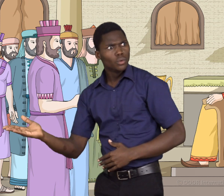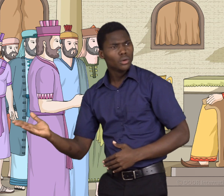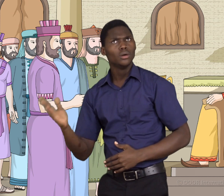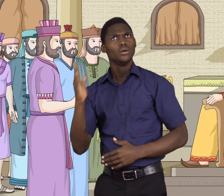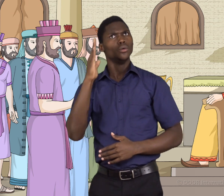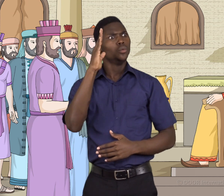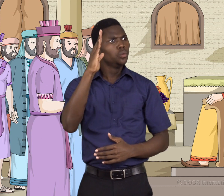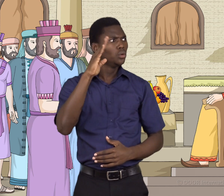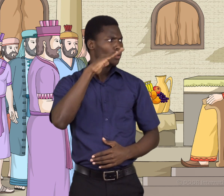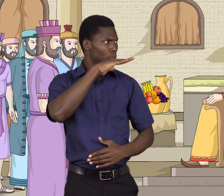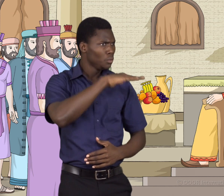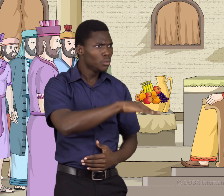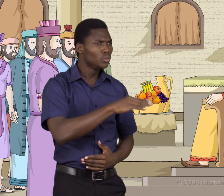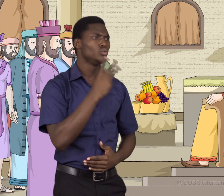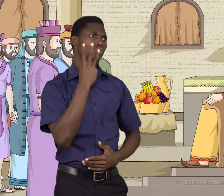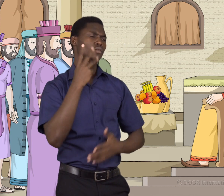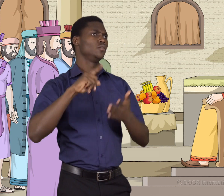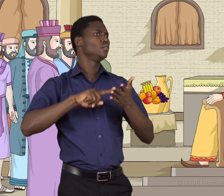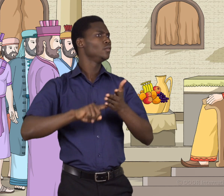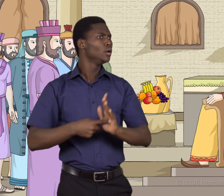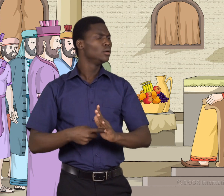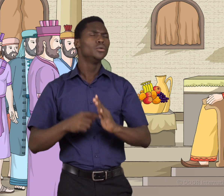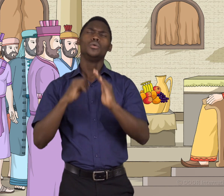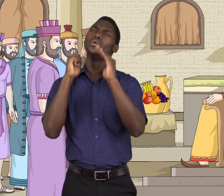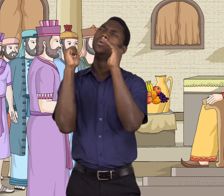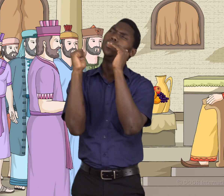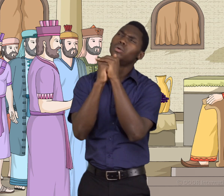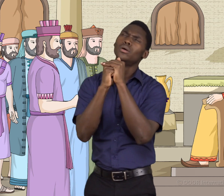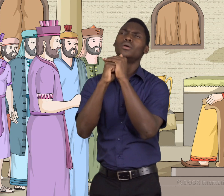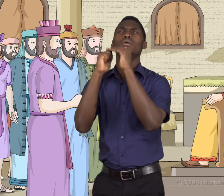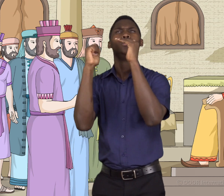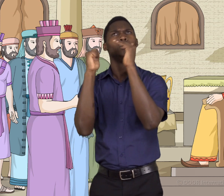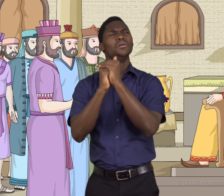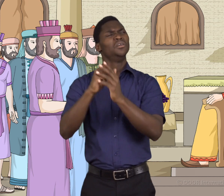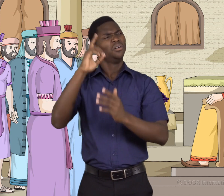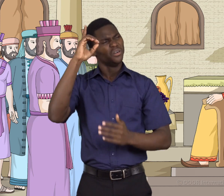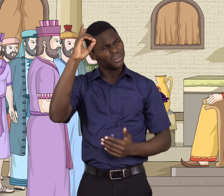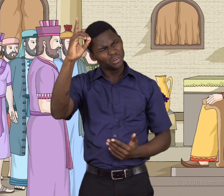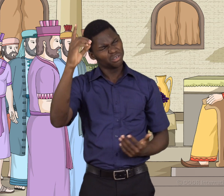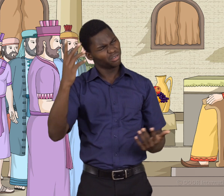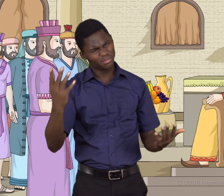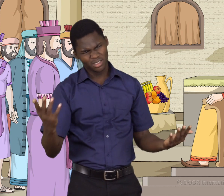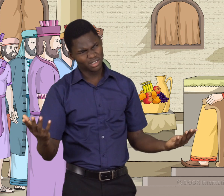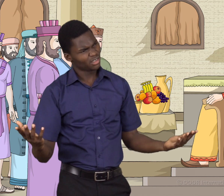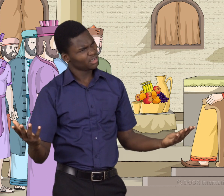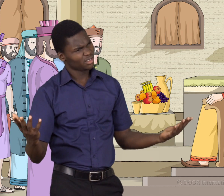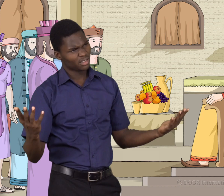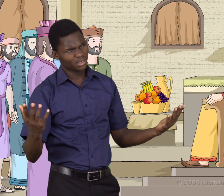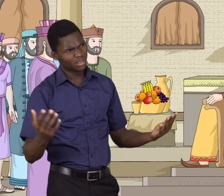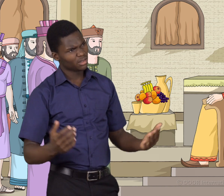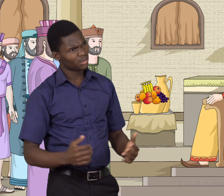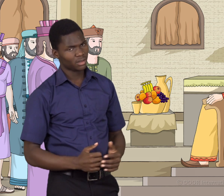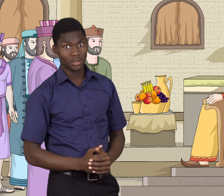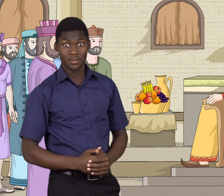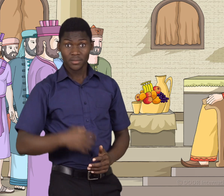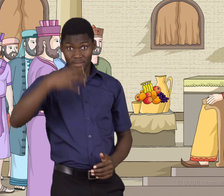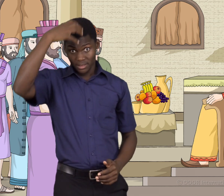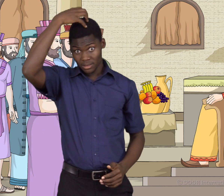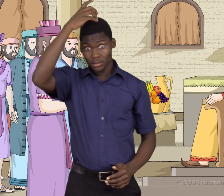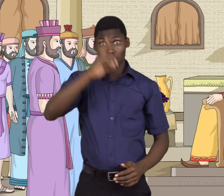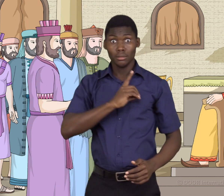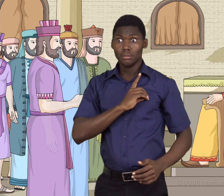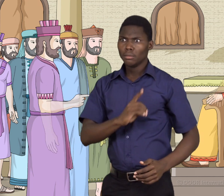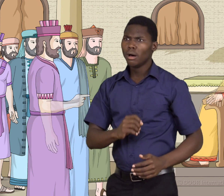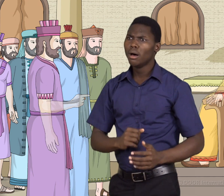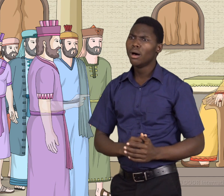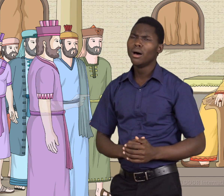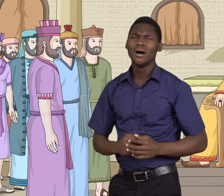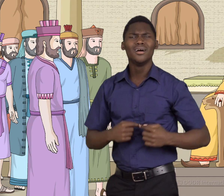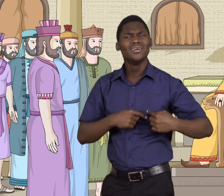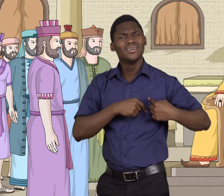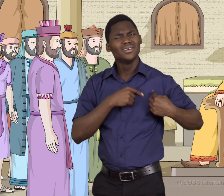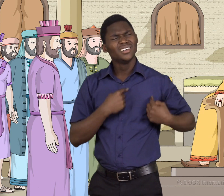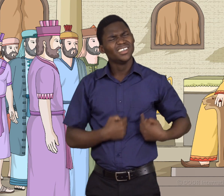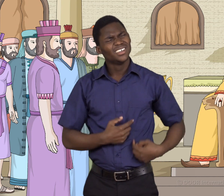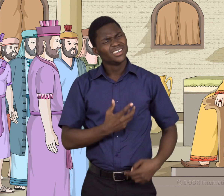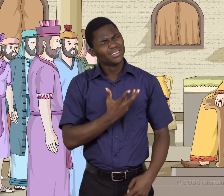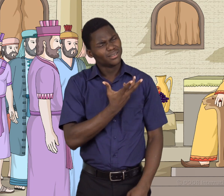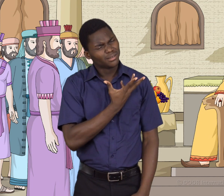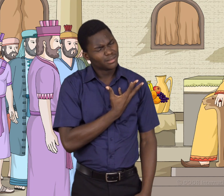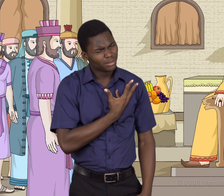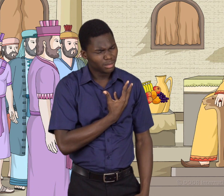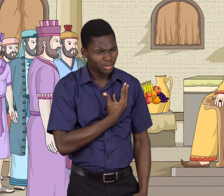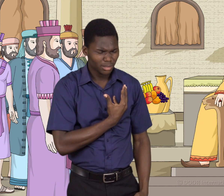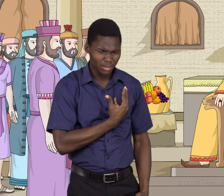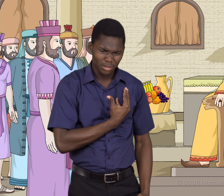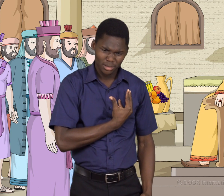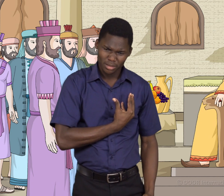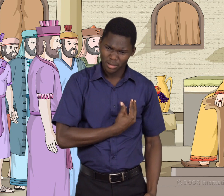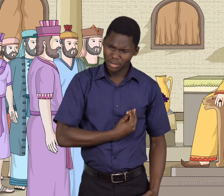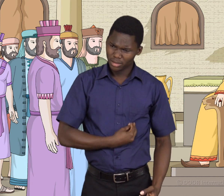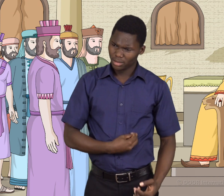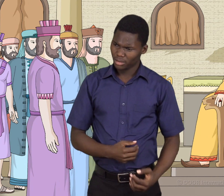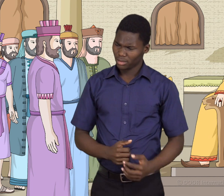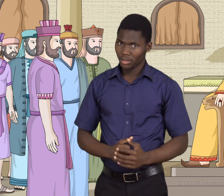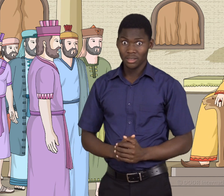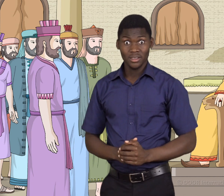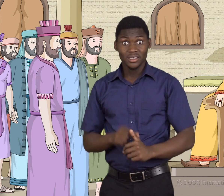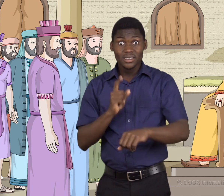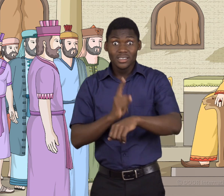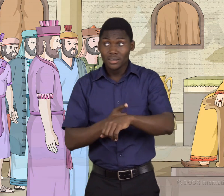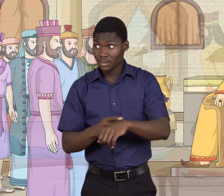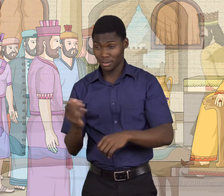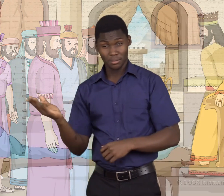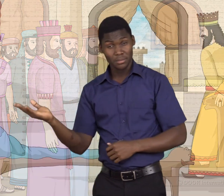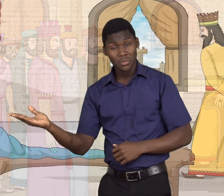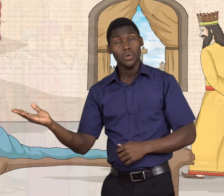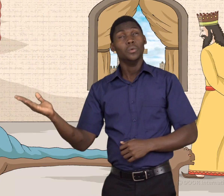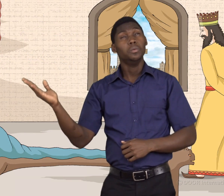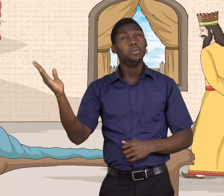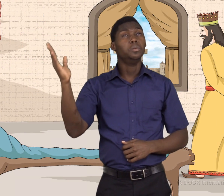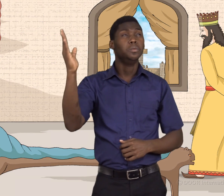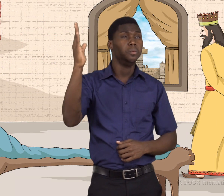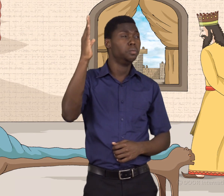He still makes his petition three times a day.”